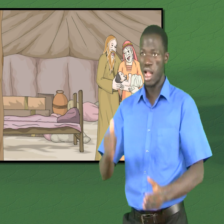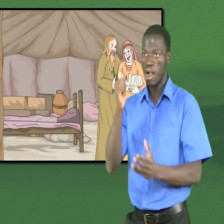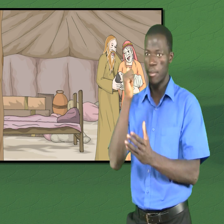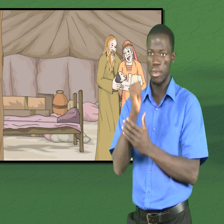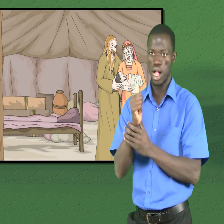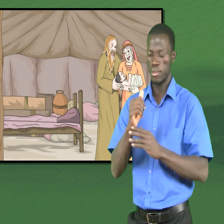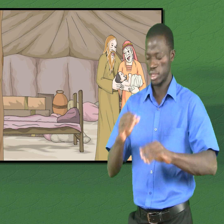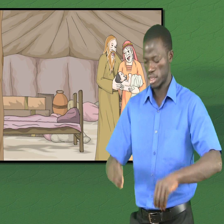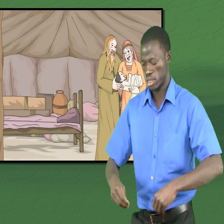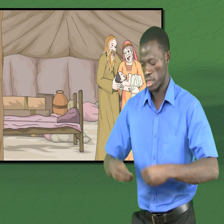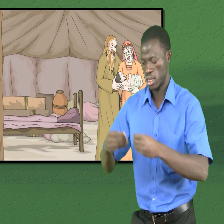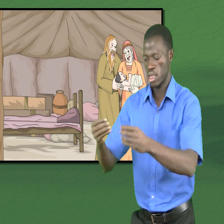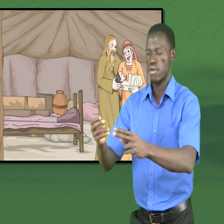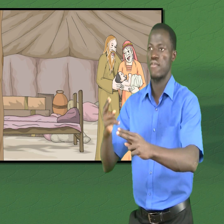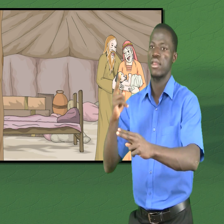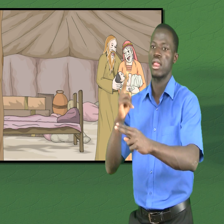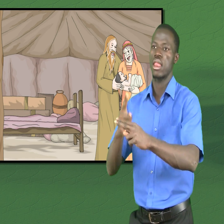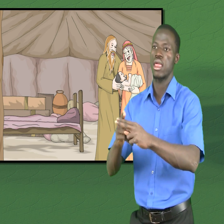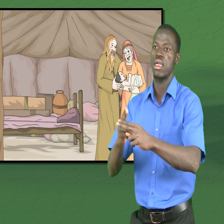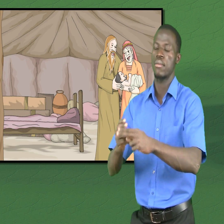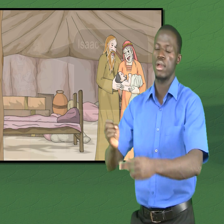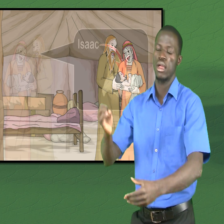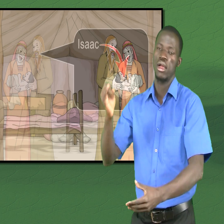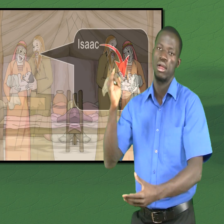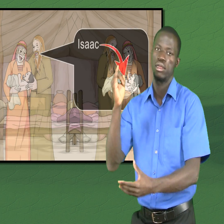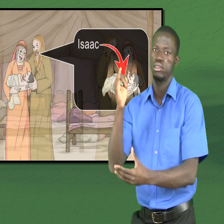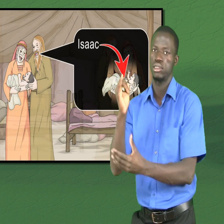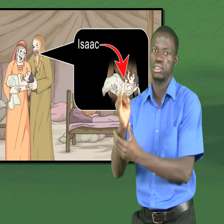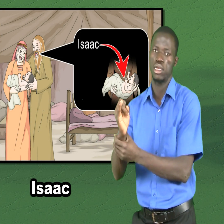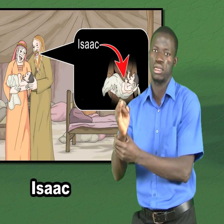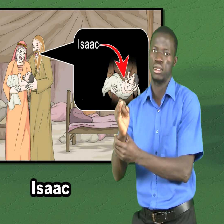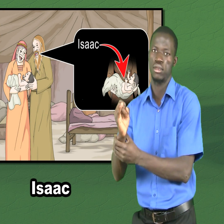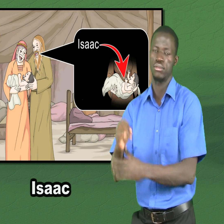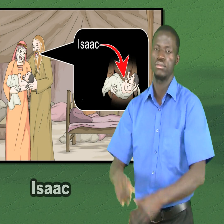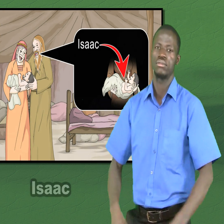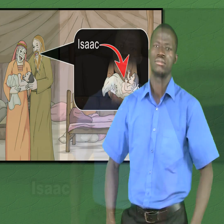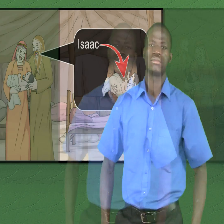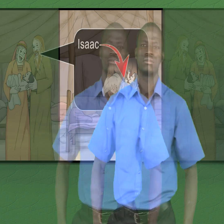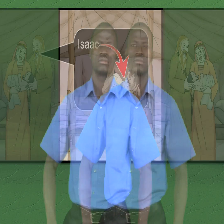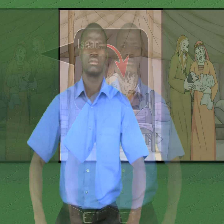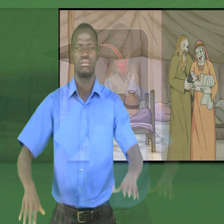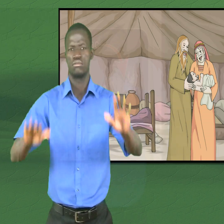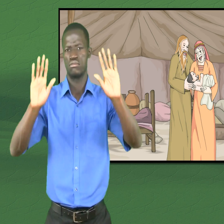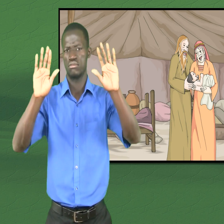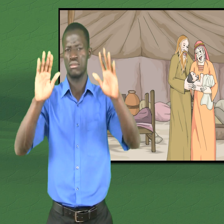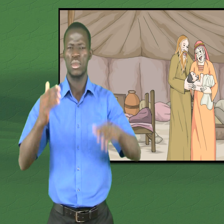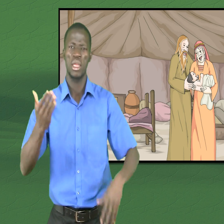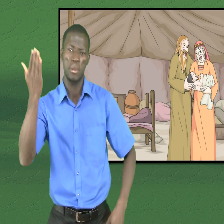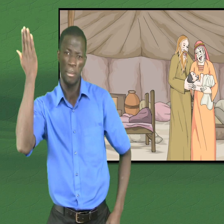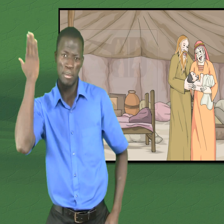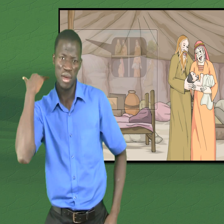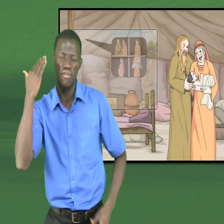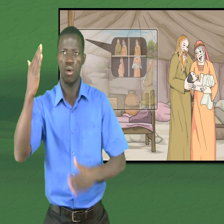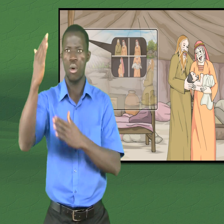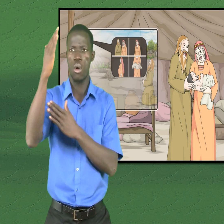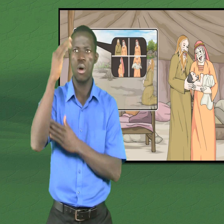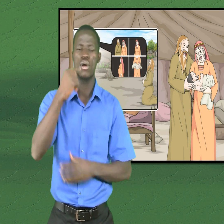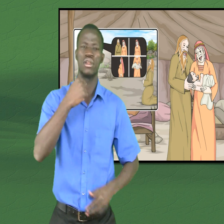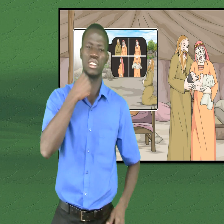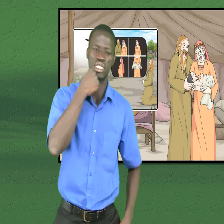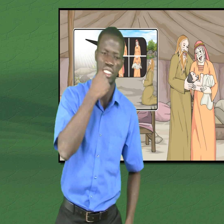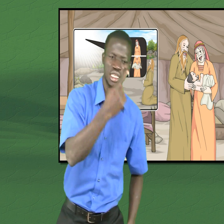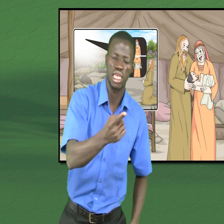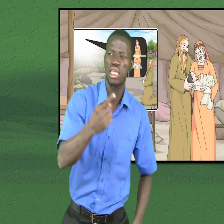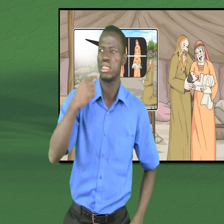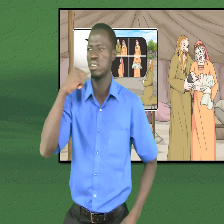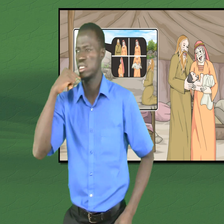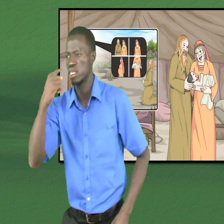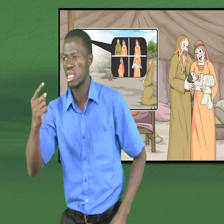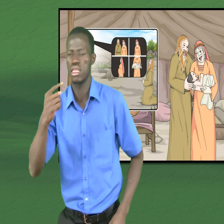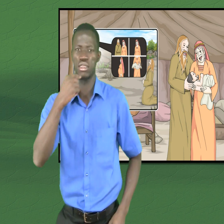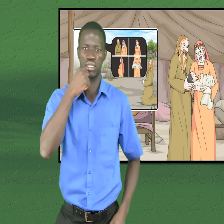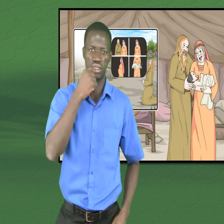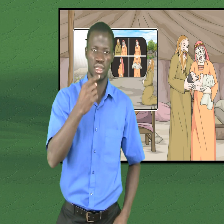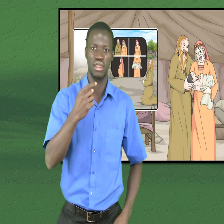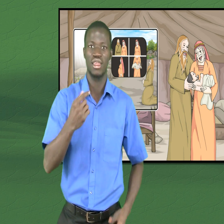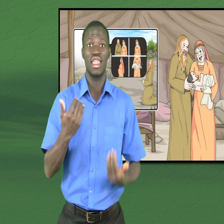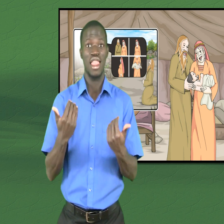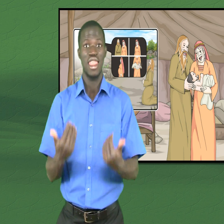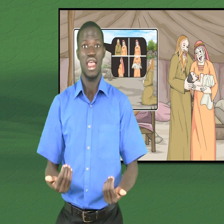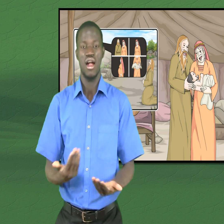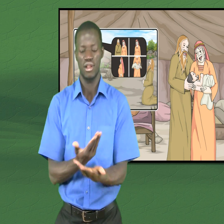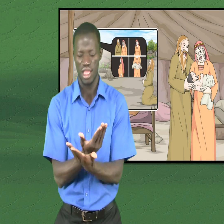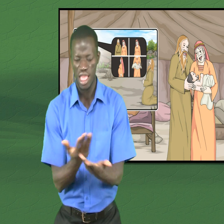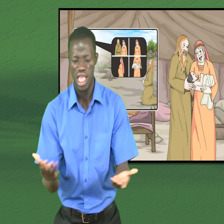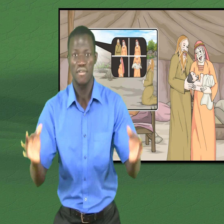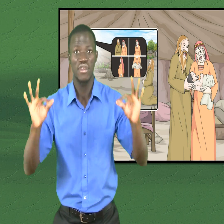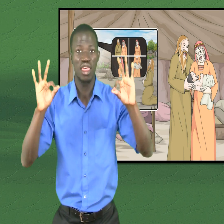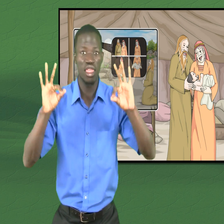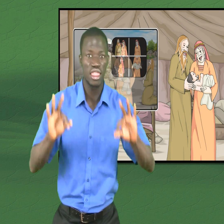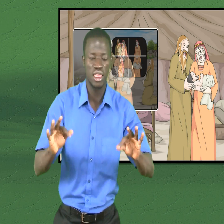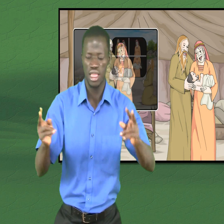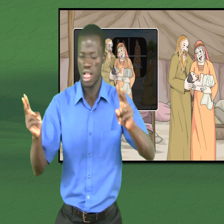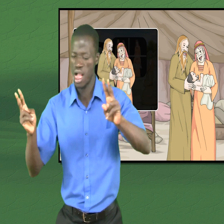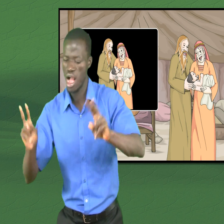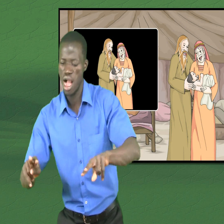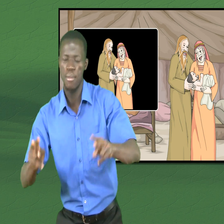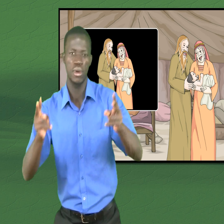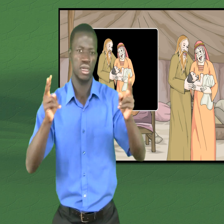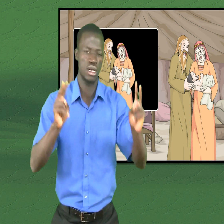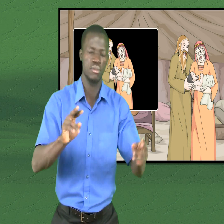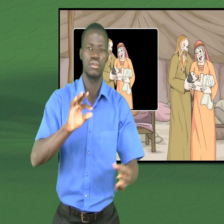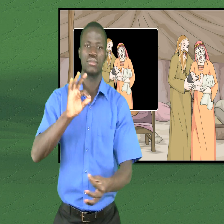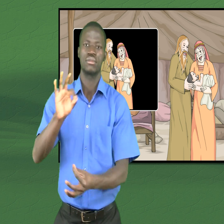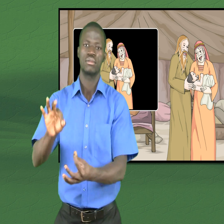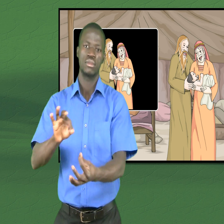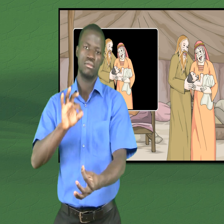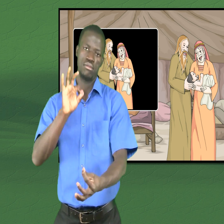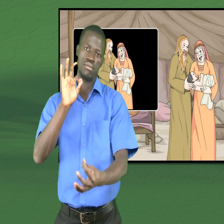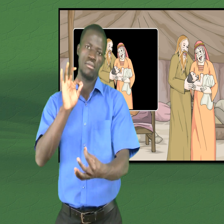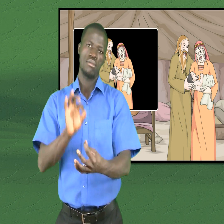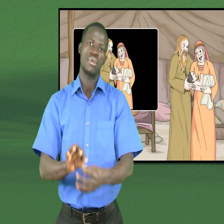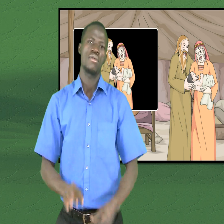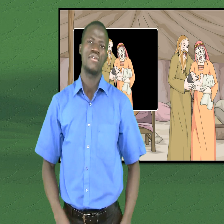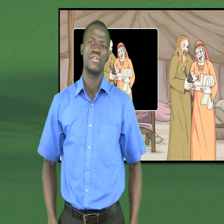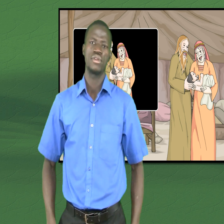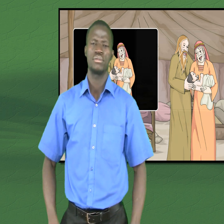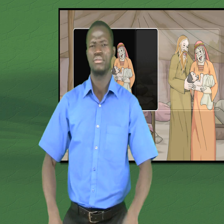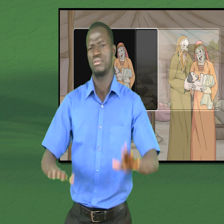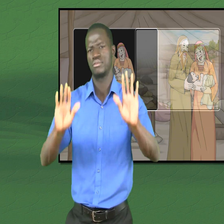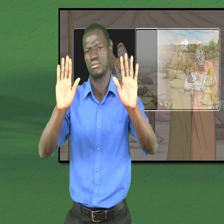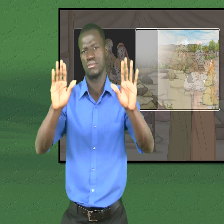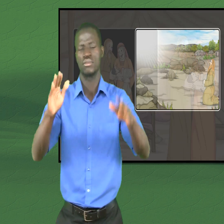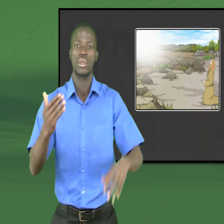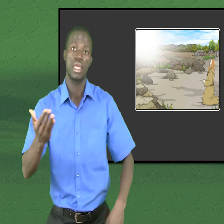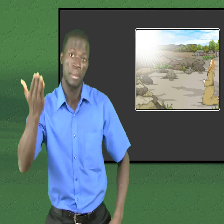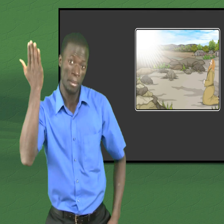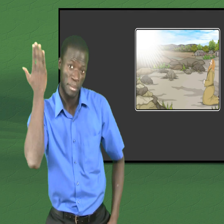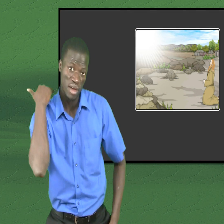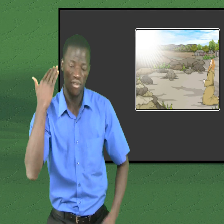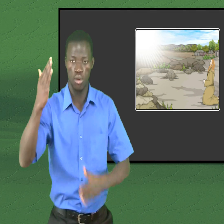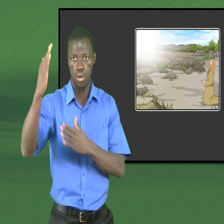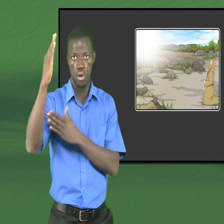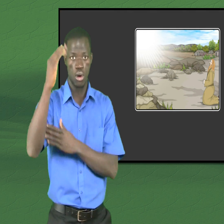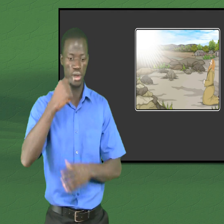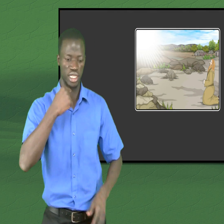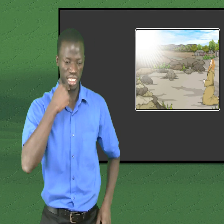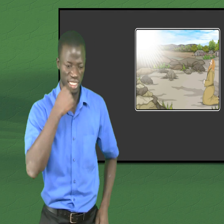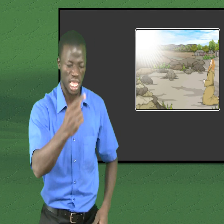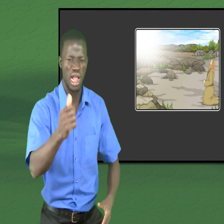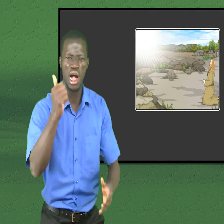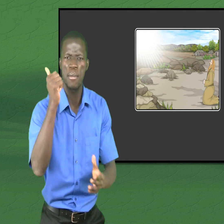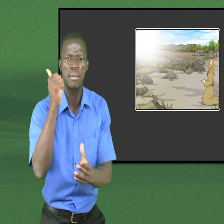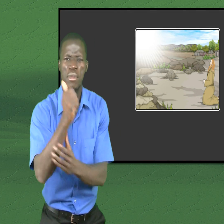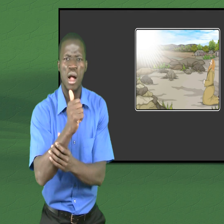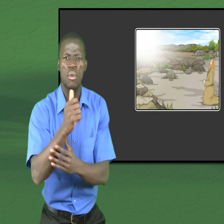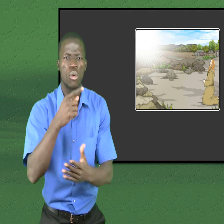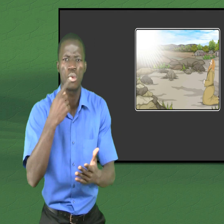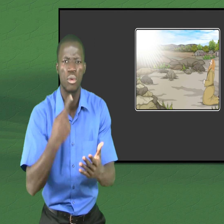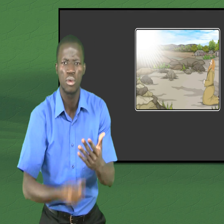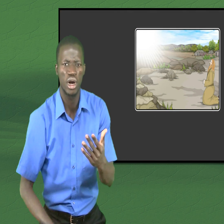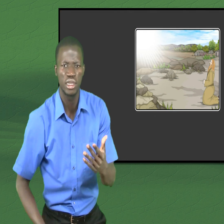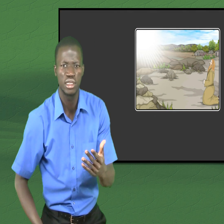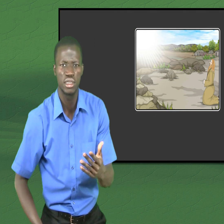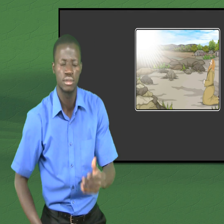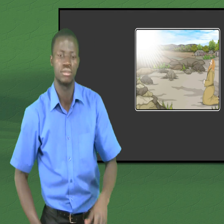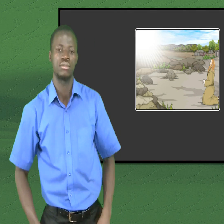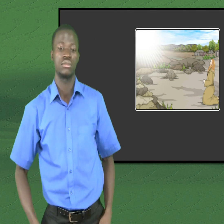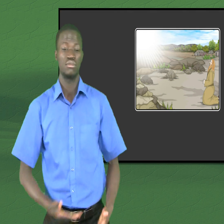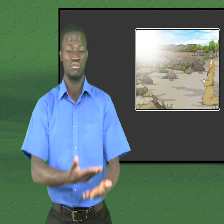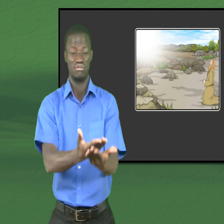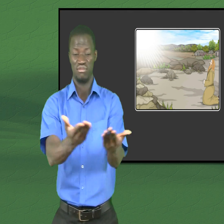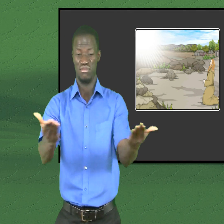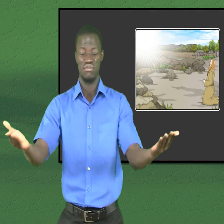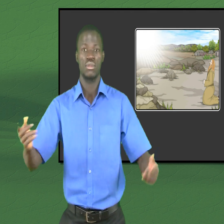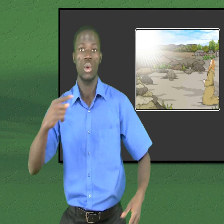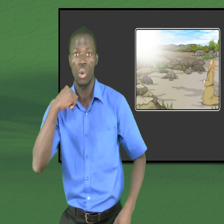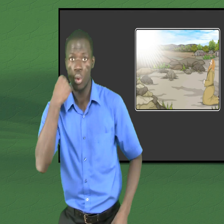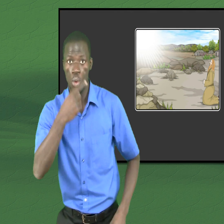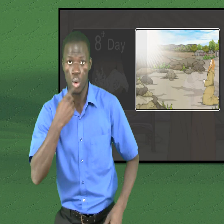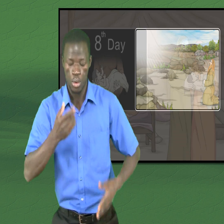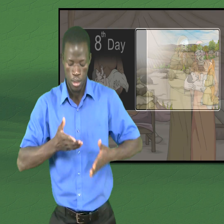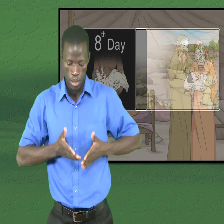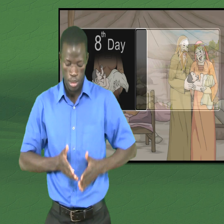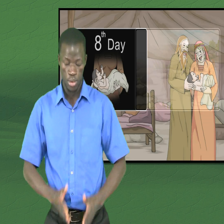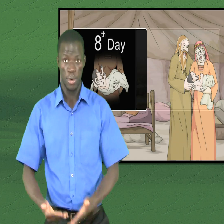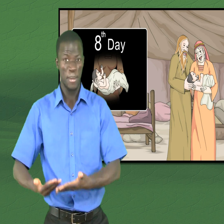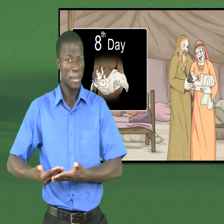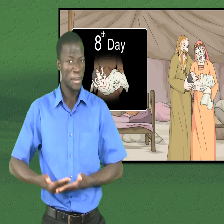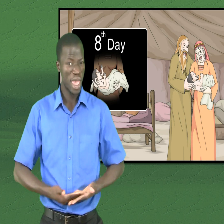And Abraham gave the name Isaac to the son Sarah bore to him.